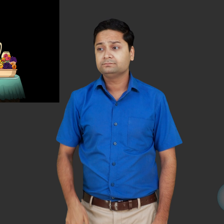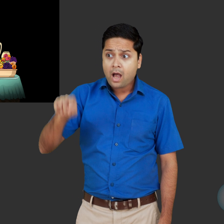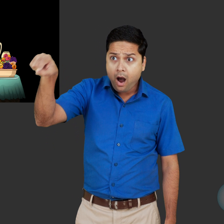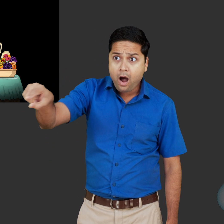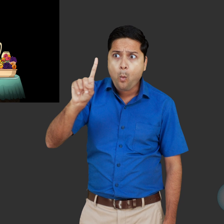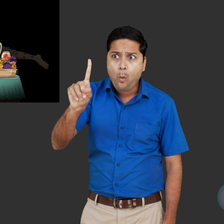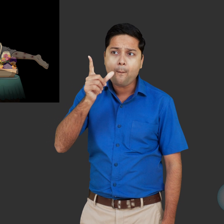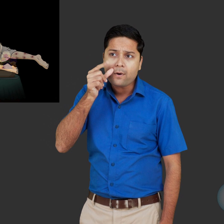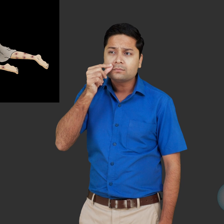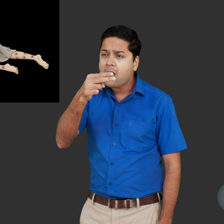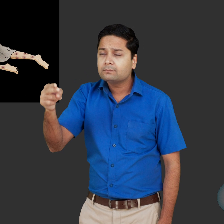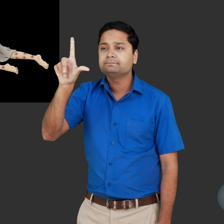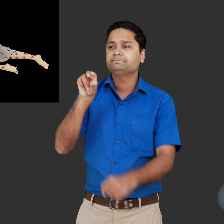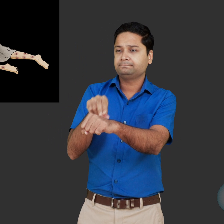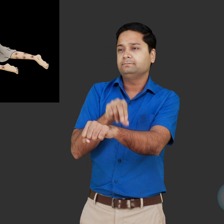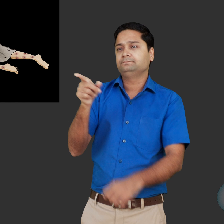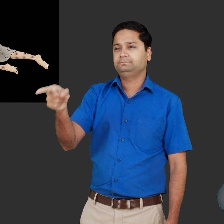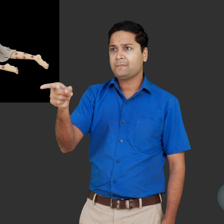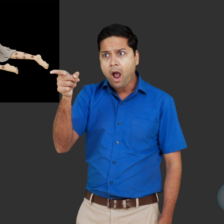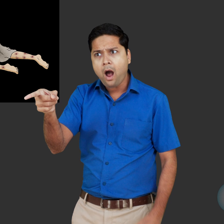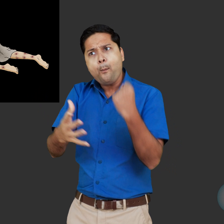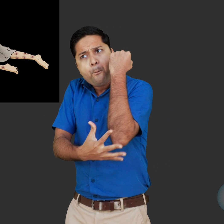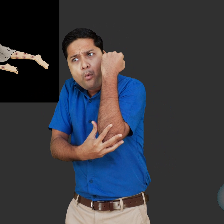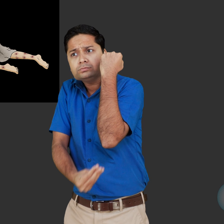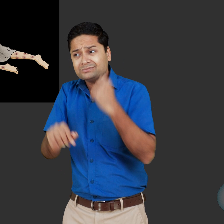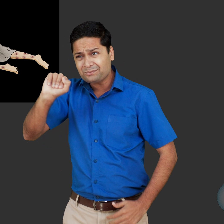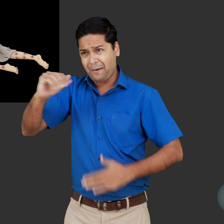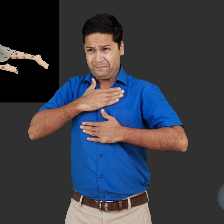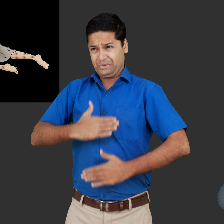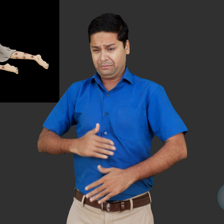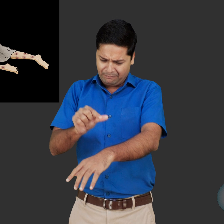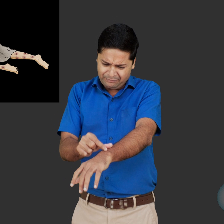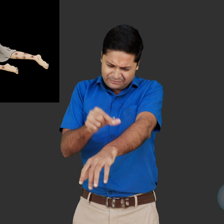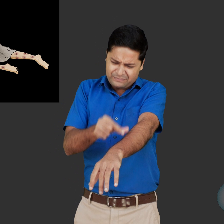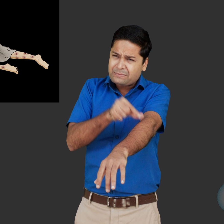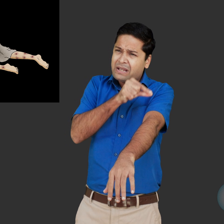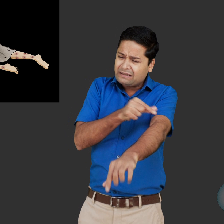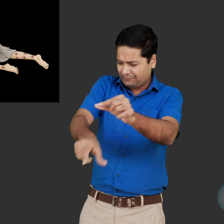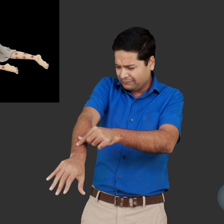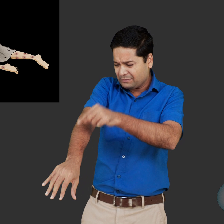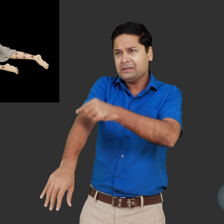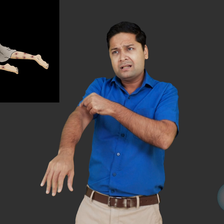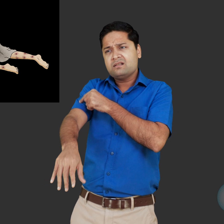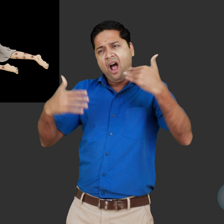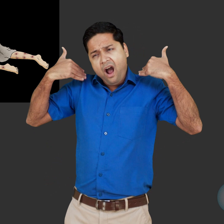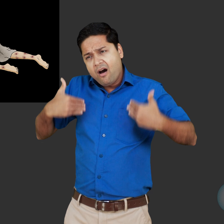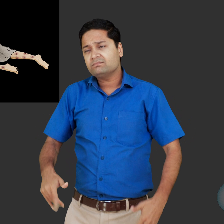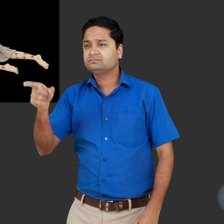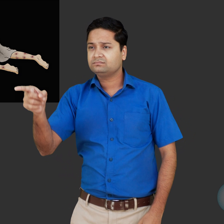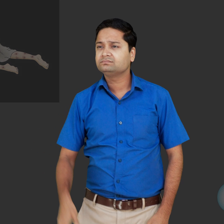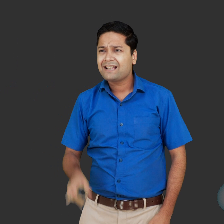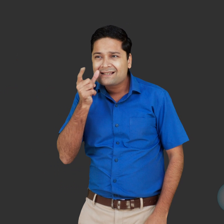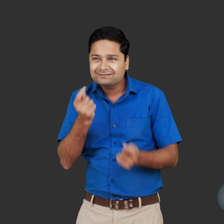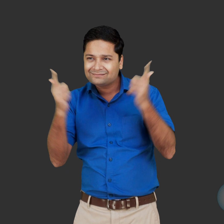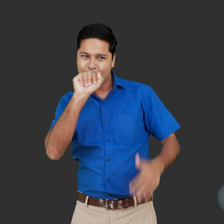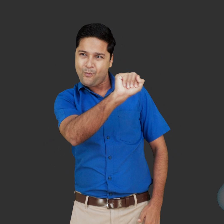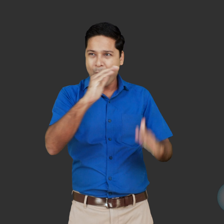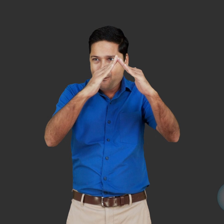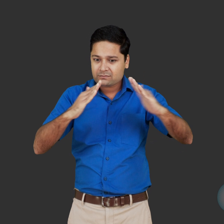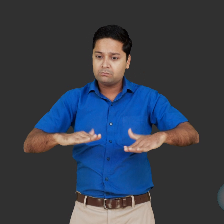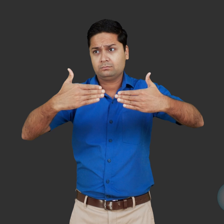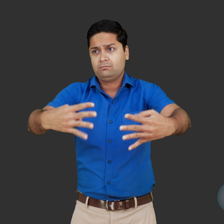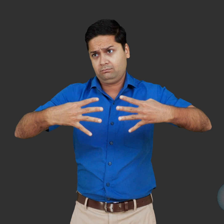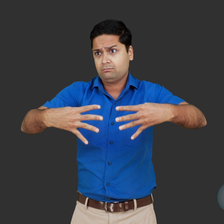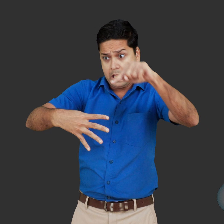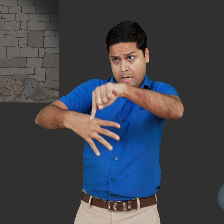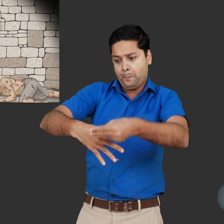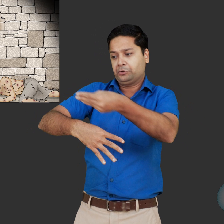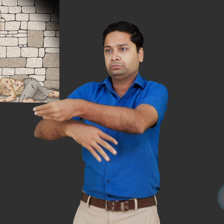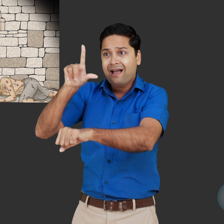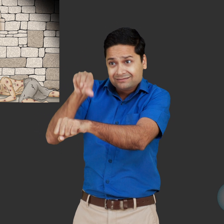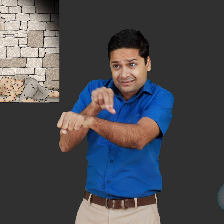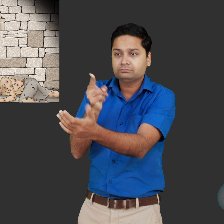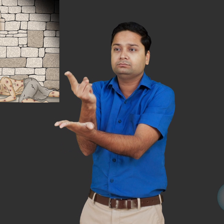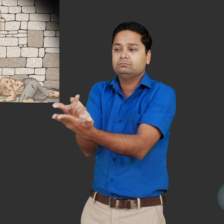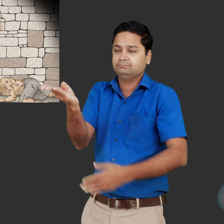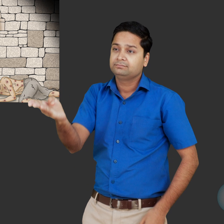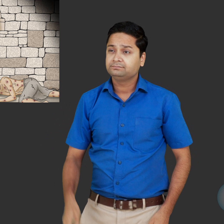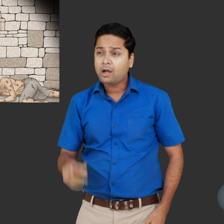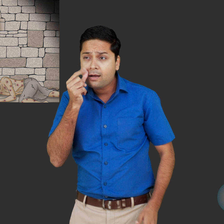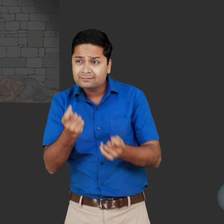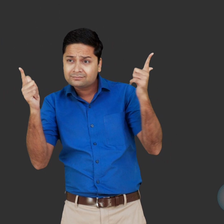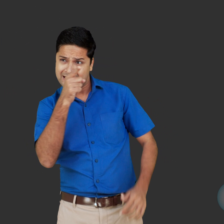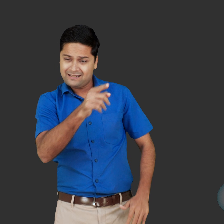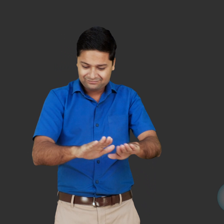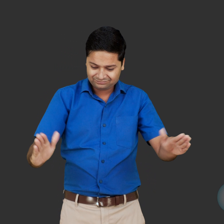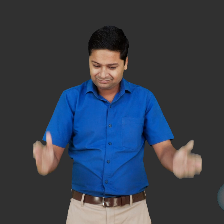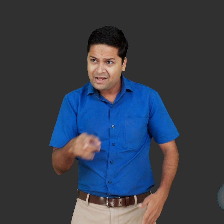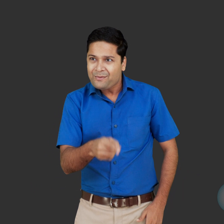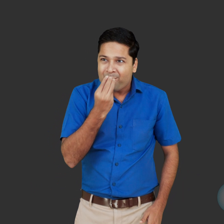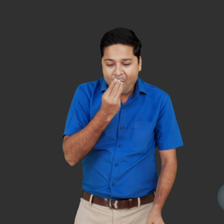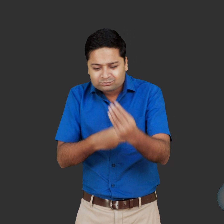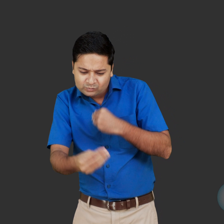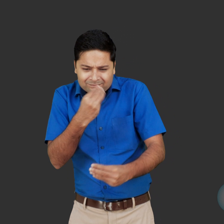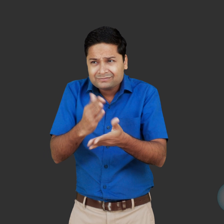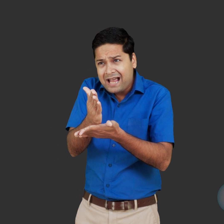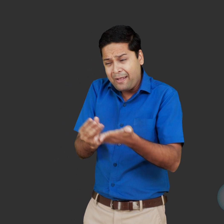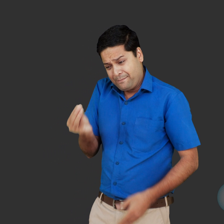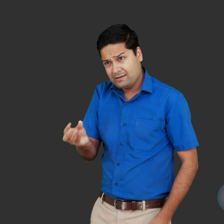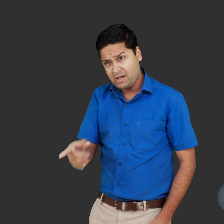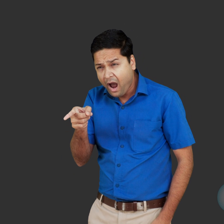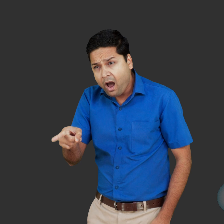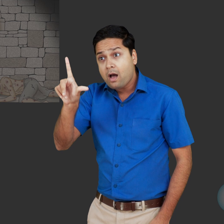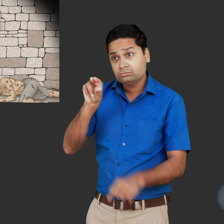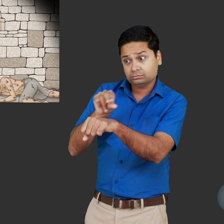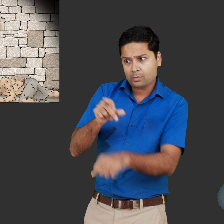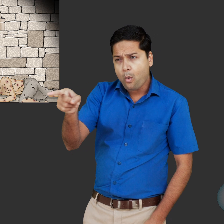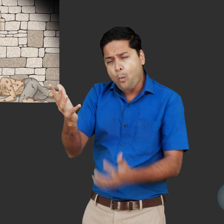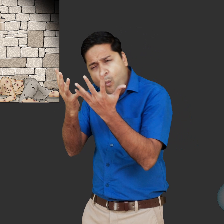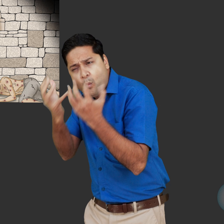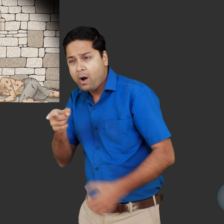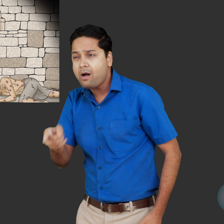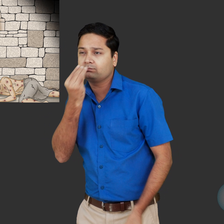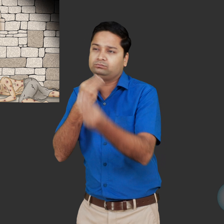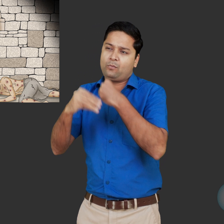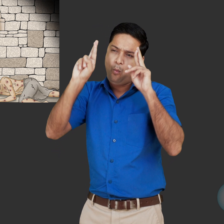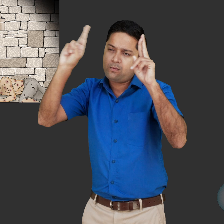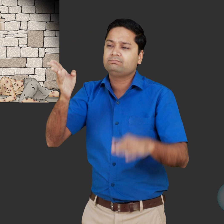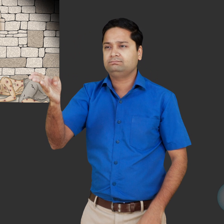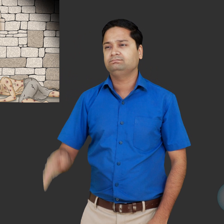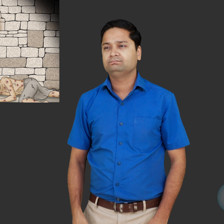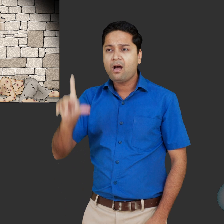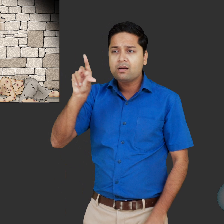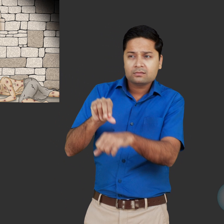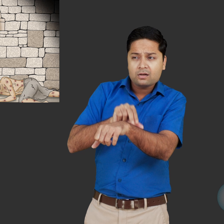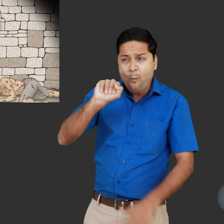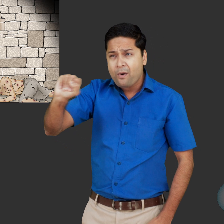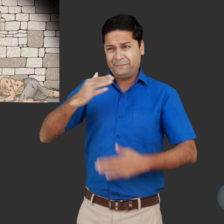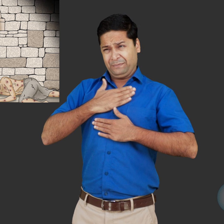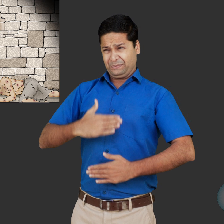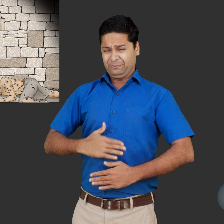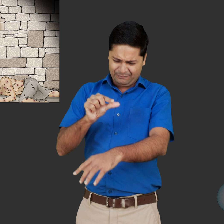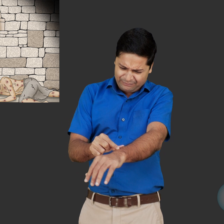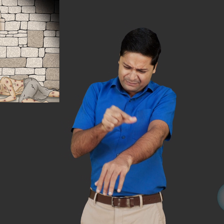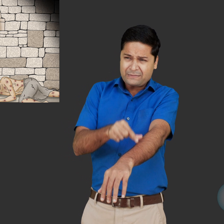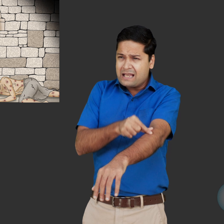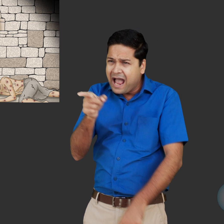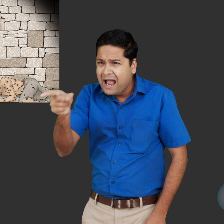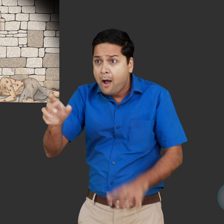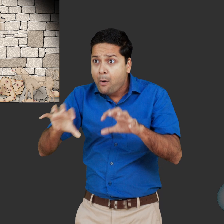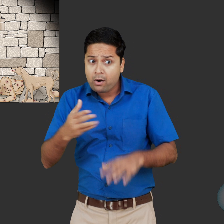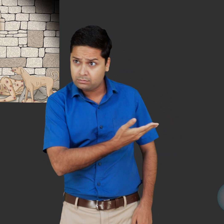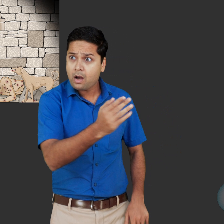And a beggar named Lazarus lay at his gate, covered with sores and longing to be fed with the crumbs that fell from the rich man’s table.